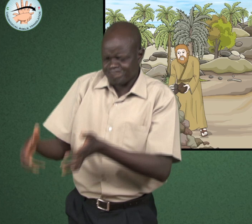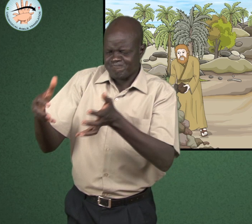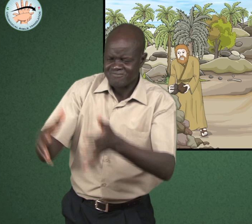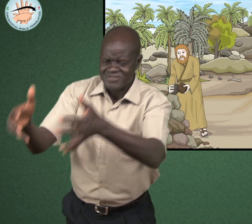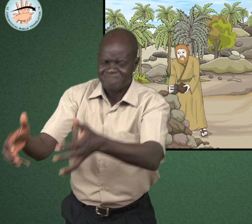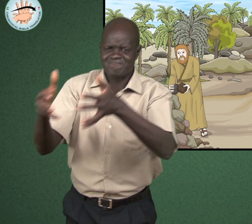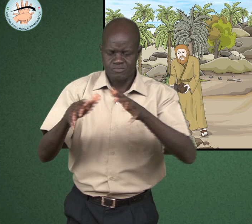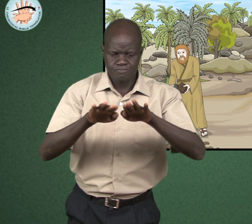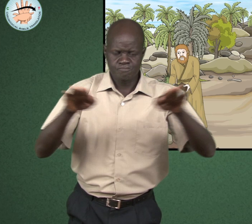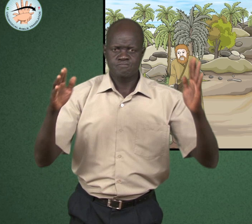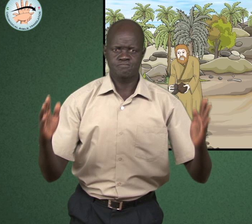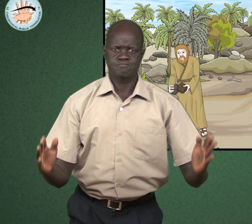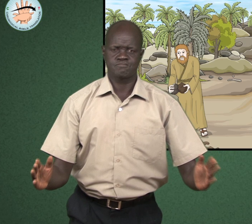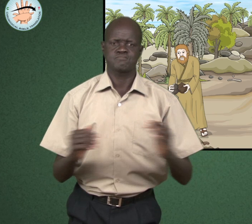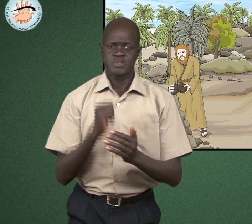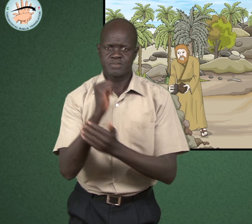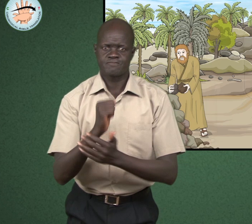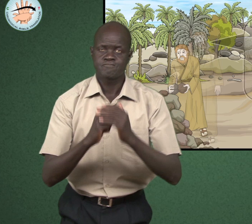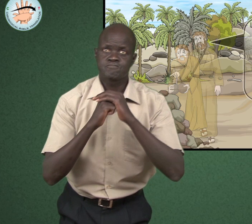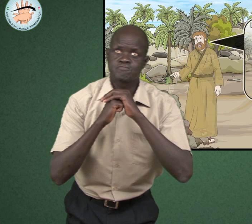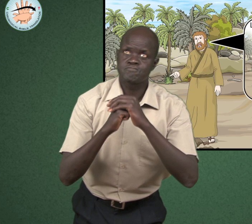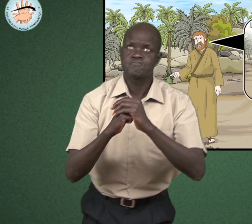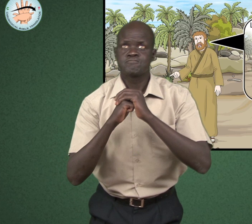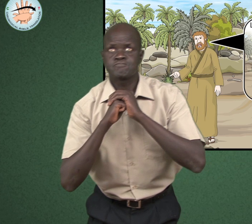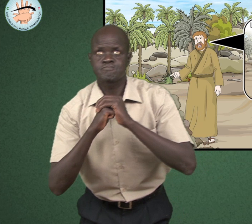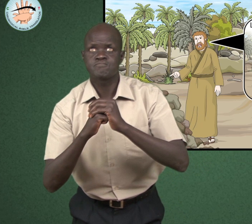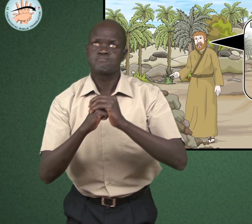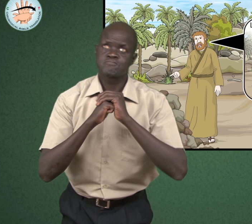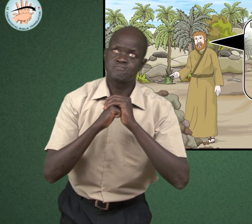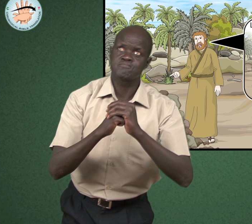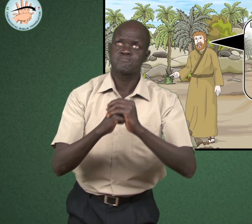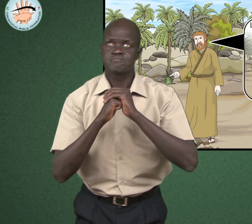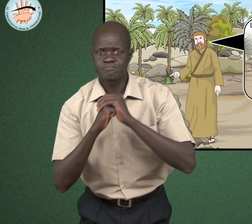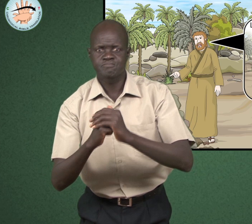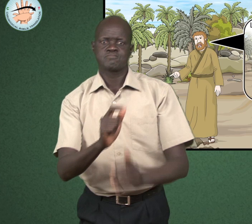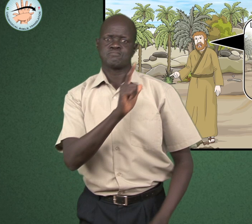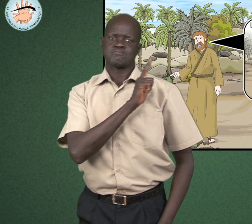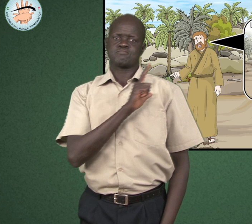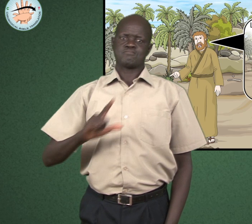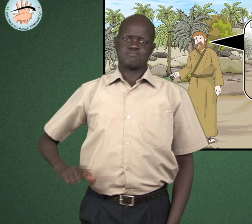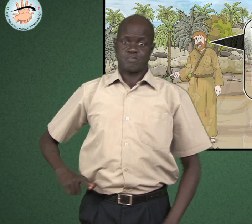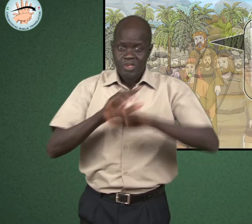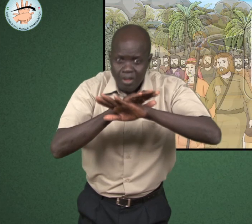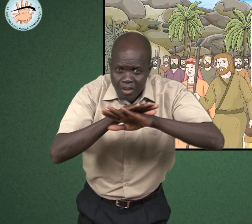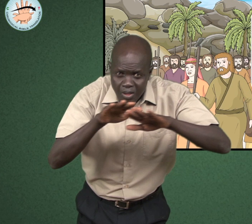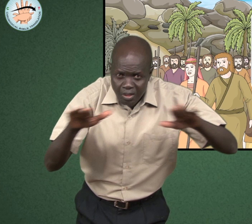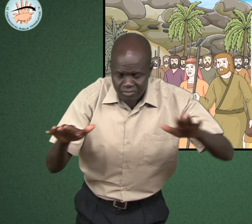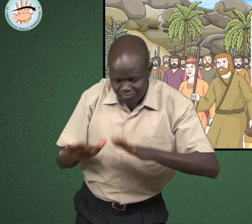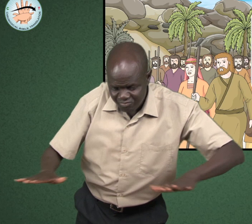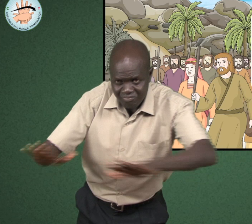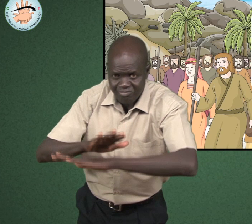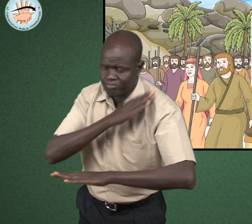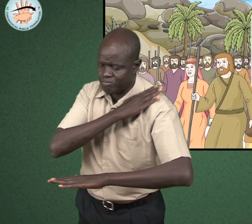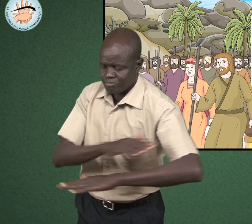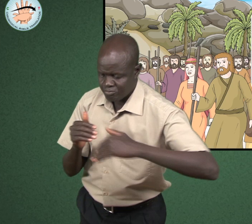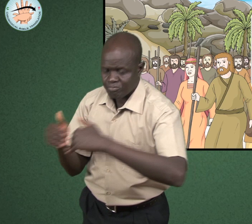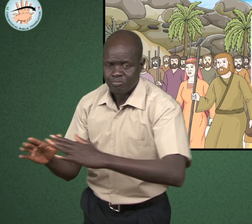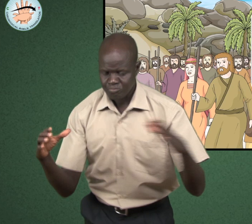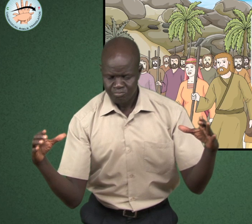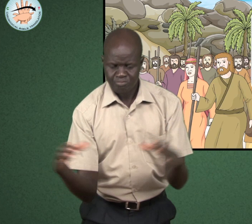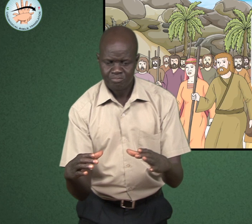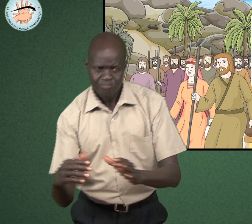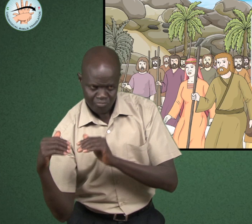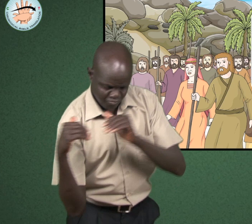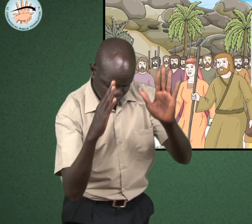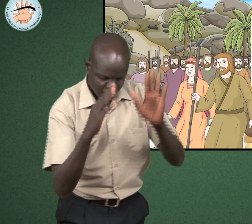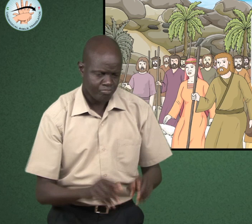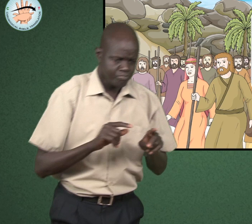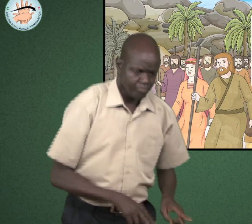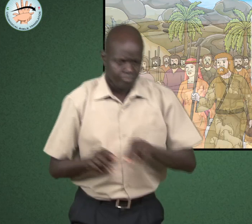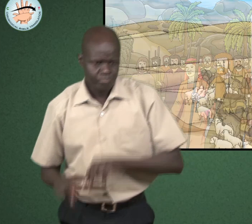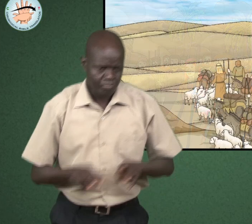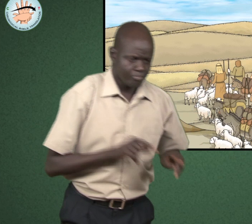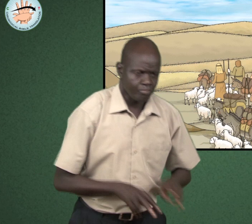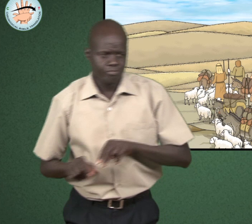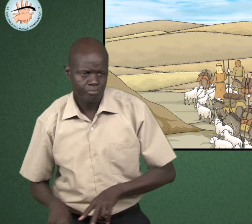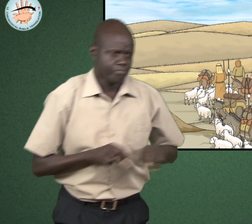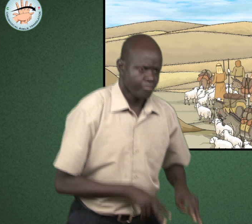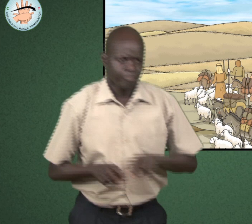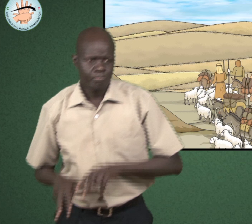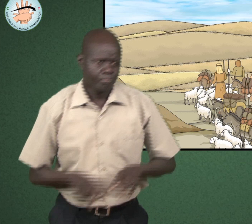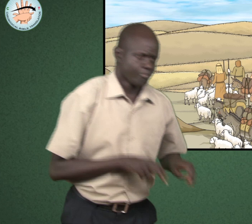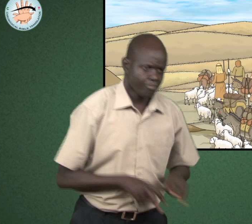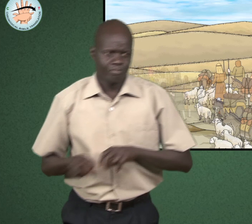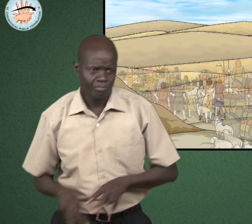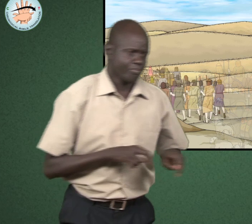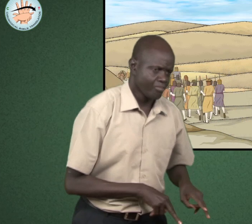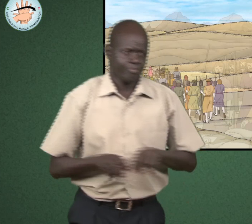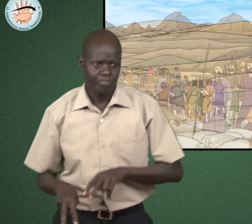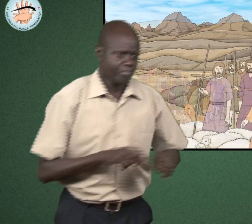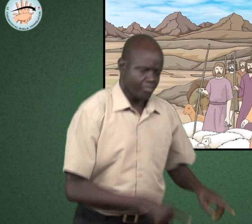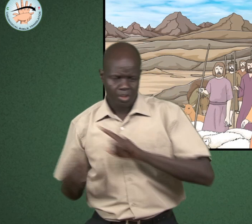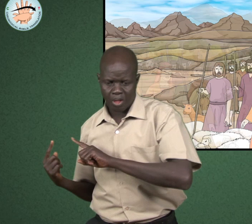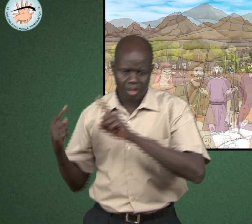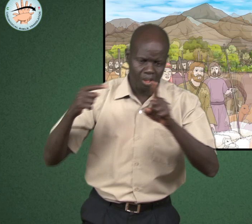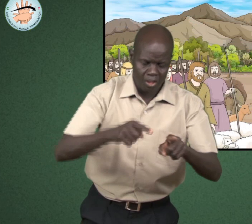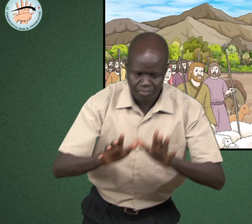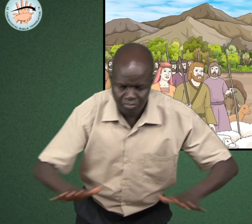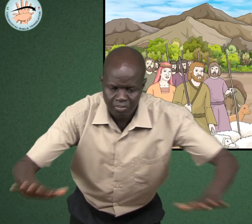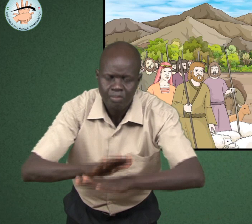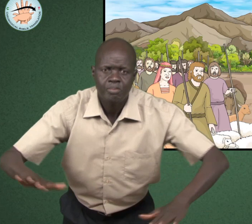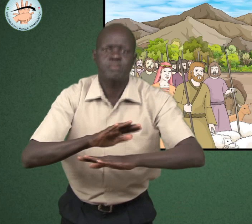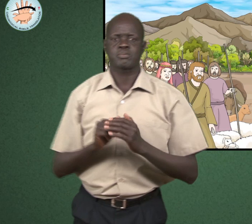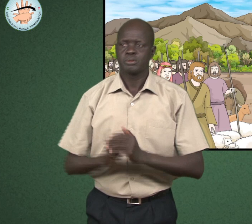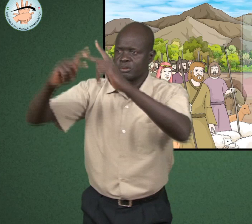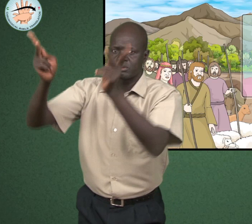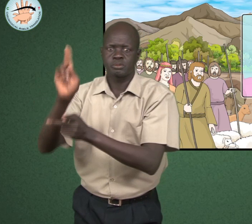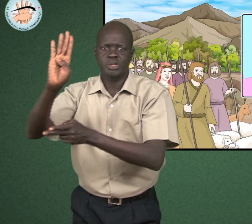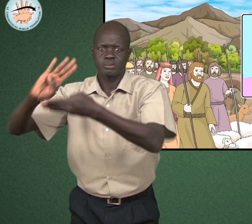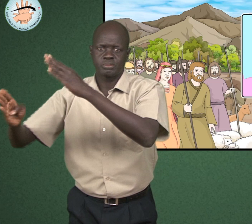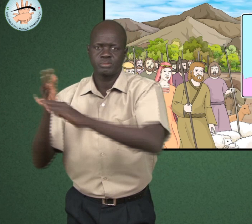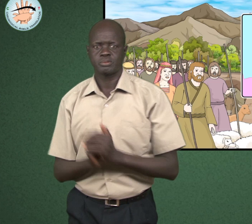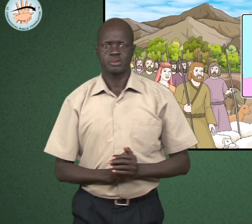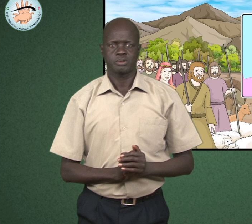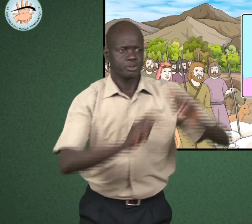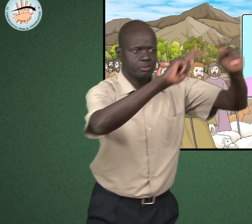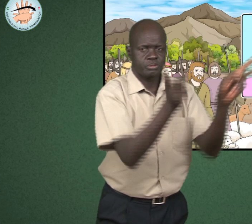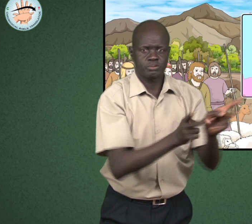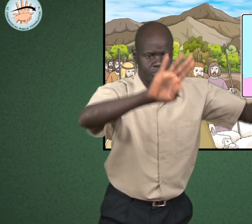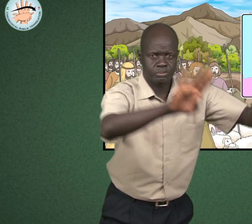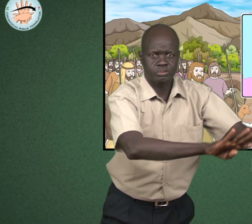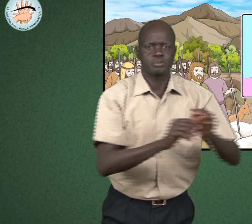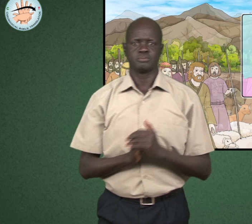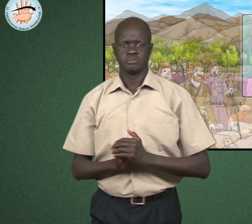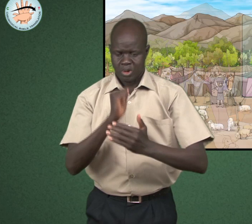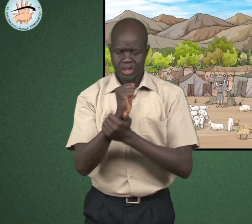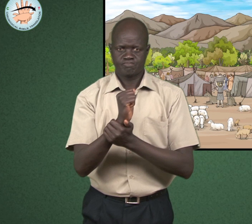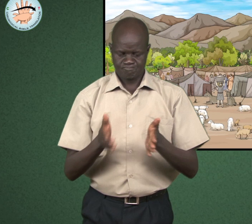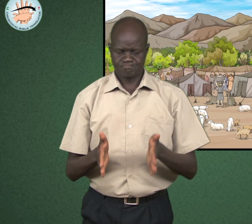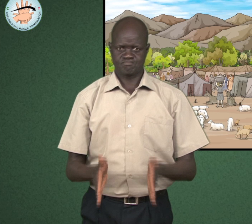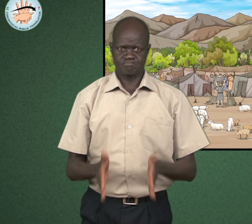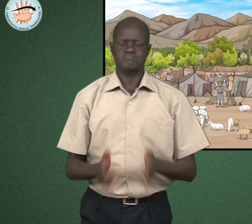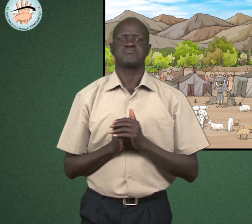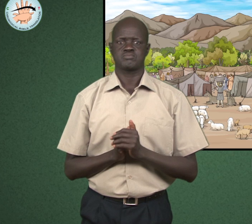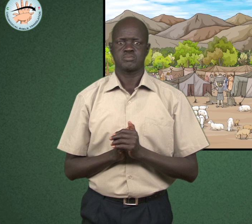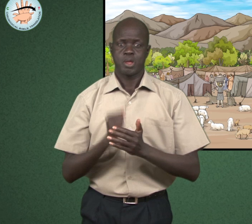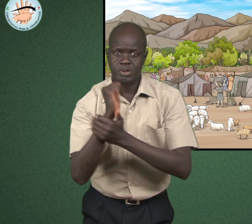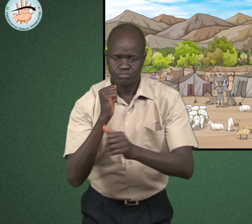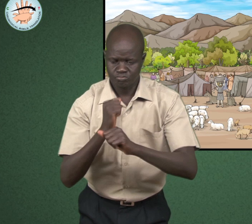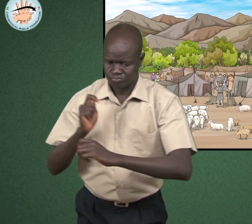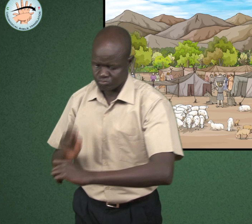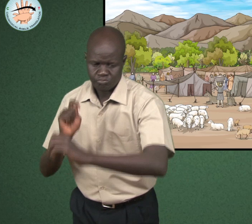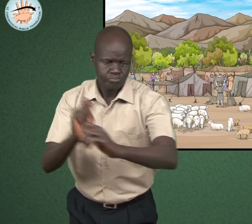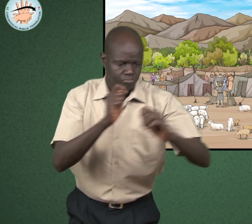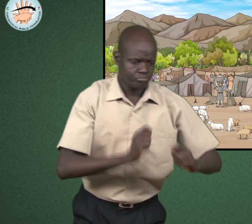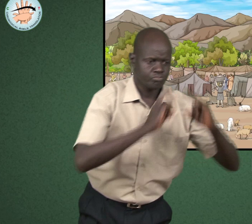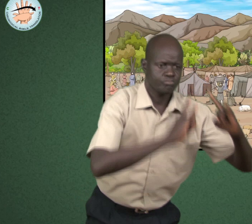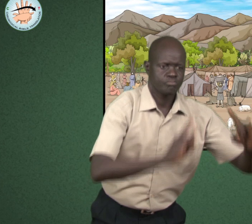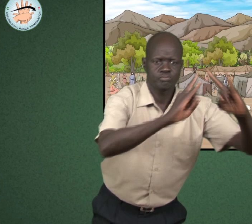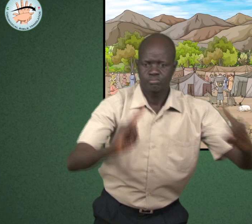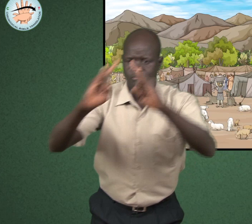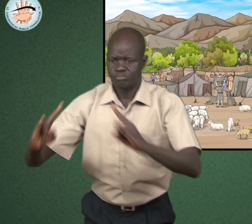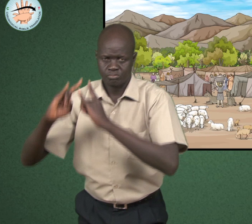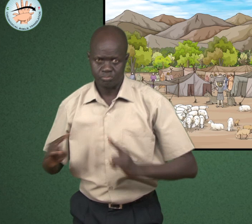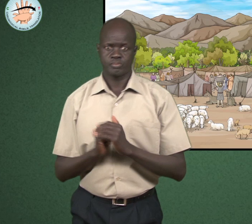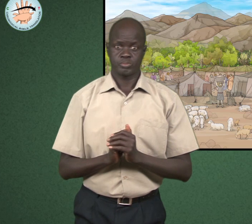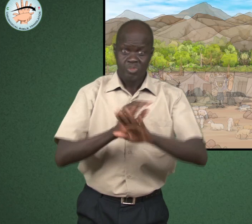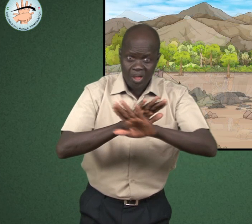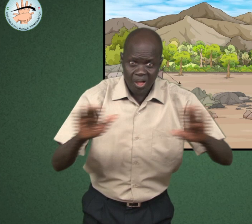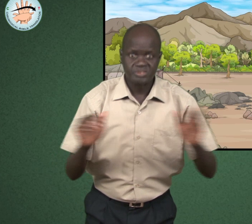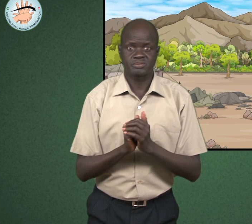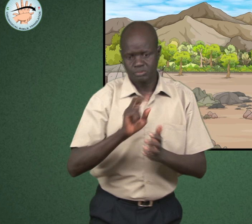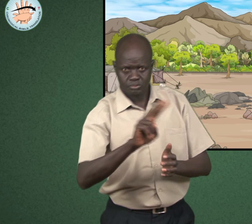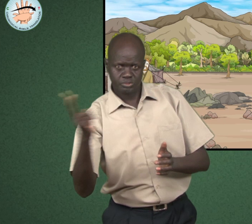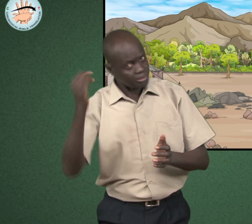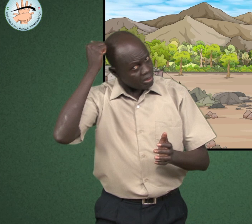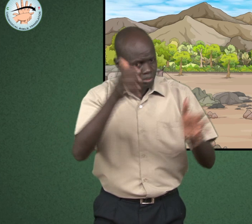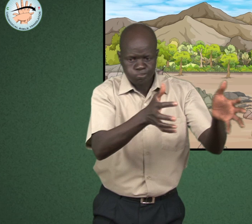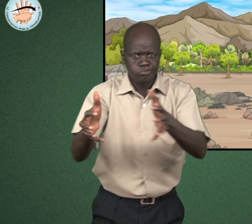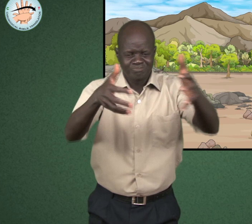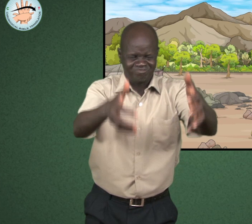From there Abram moved on to the hill country east of Bethel and pitched his tent, with Bethel to the west and Ai to the east.